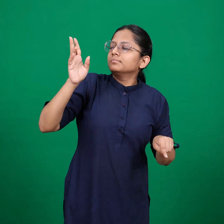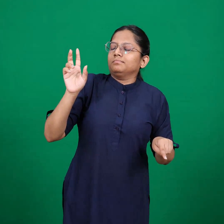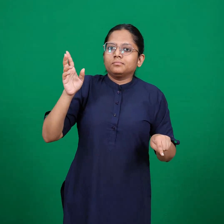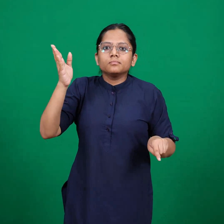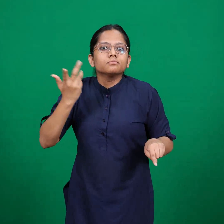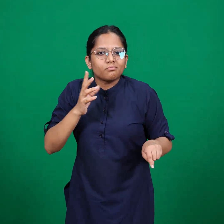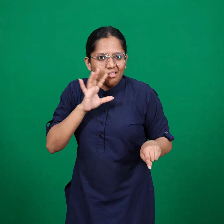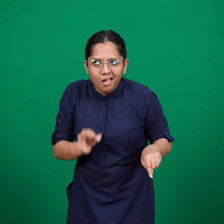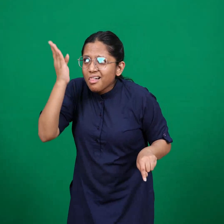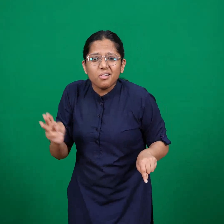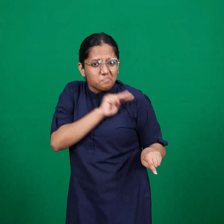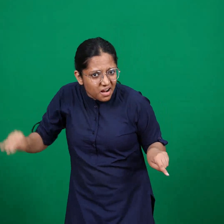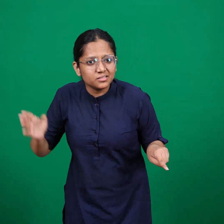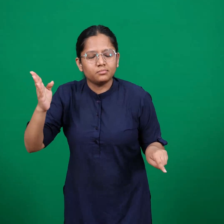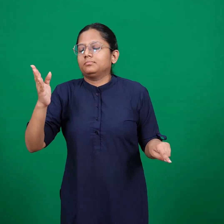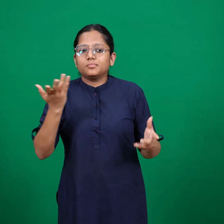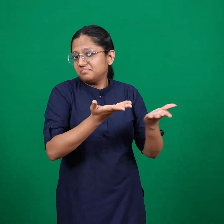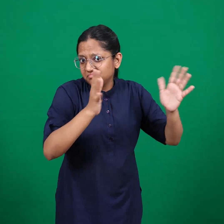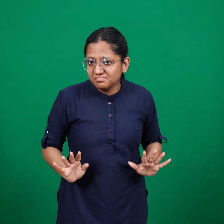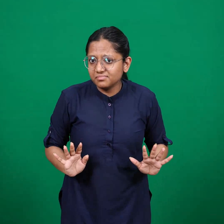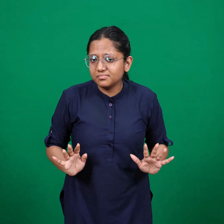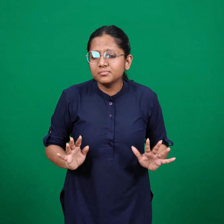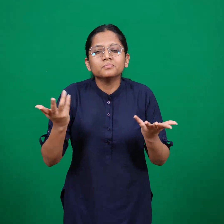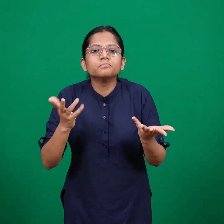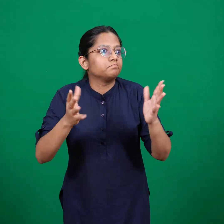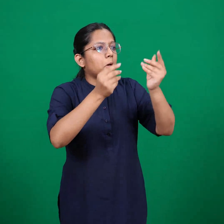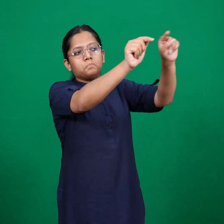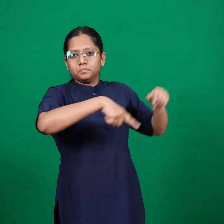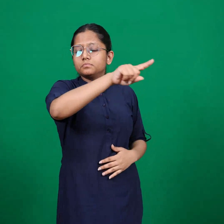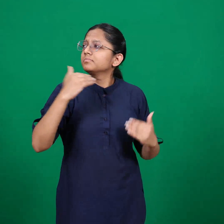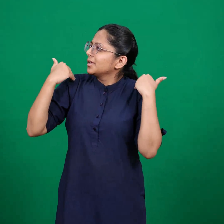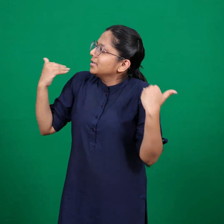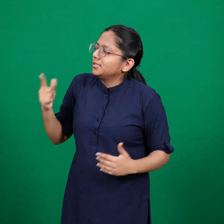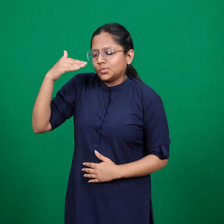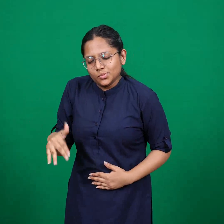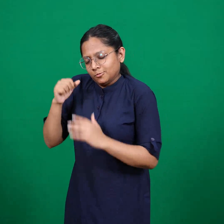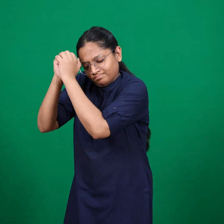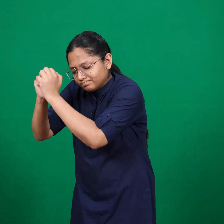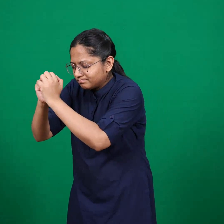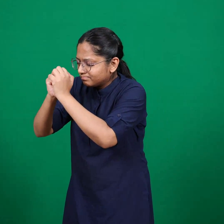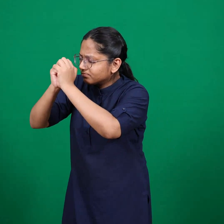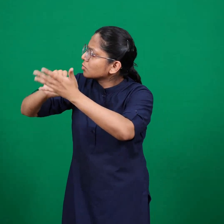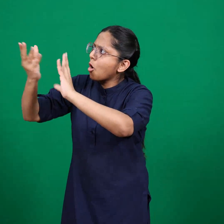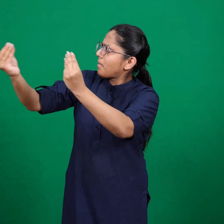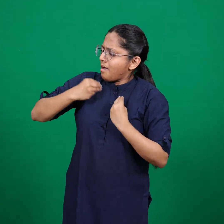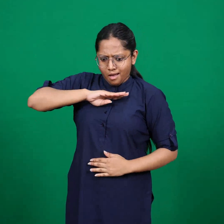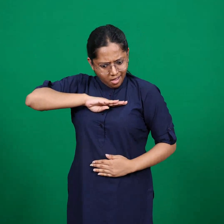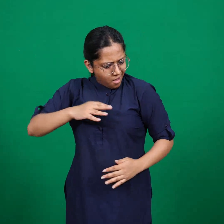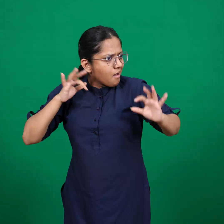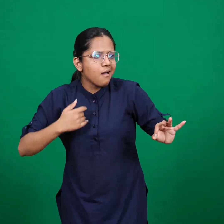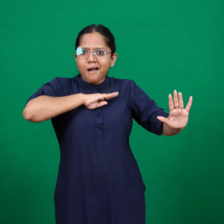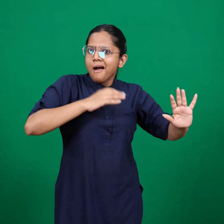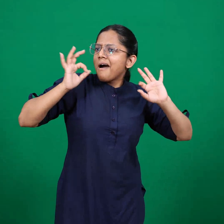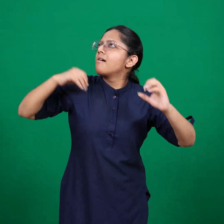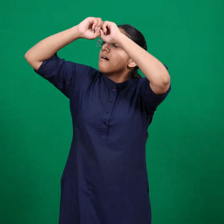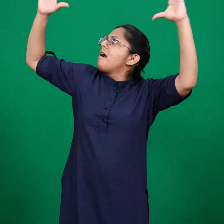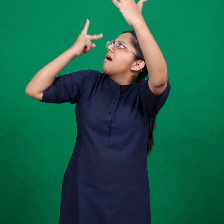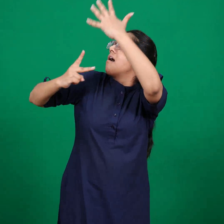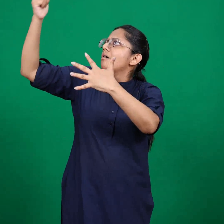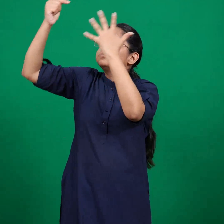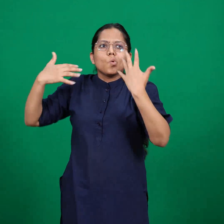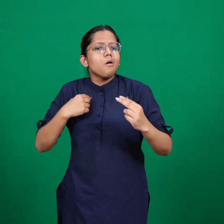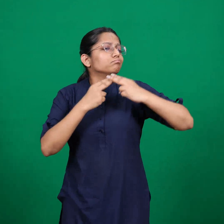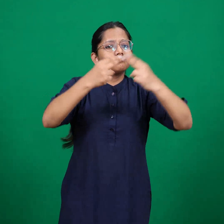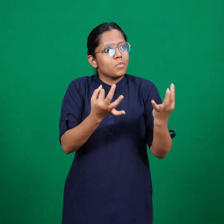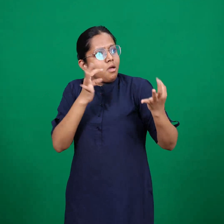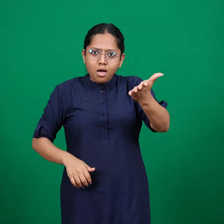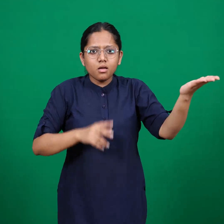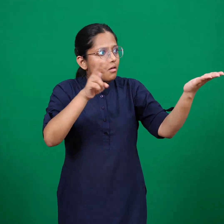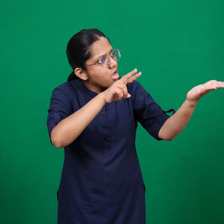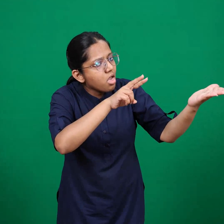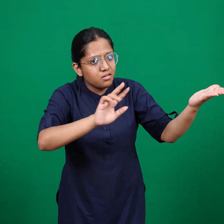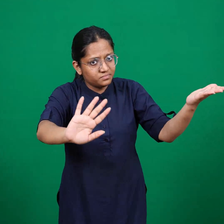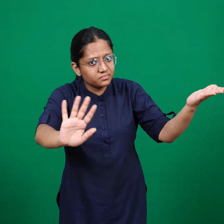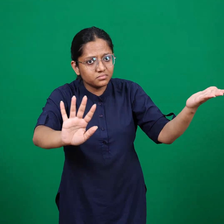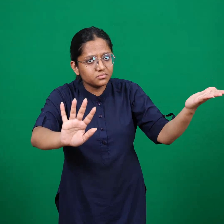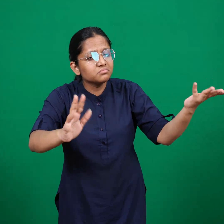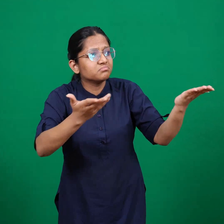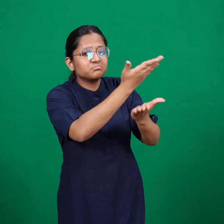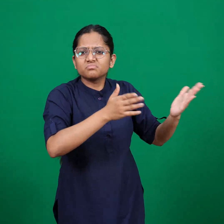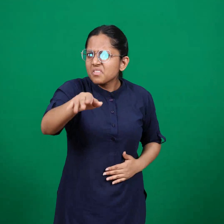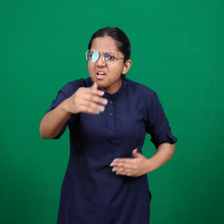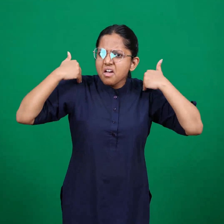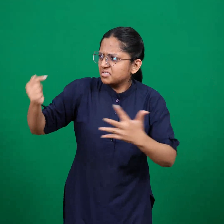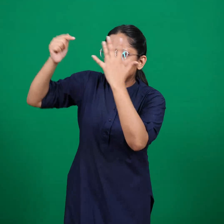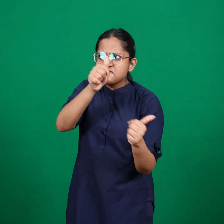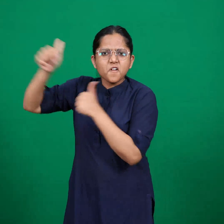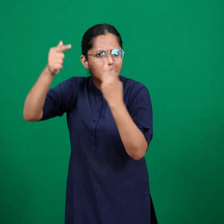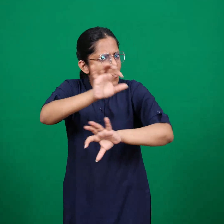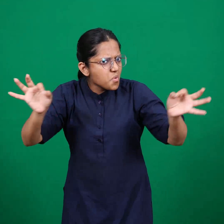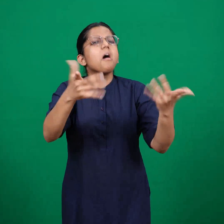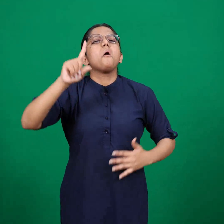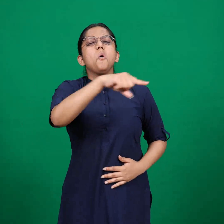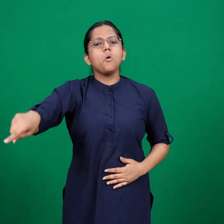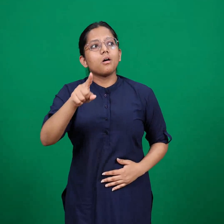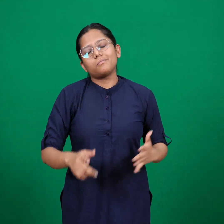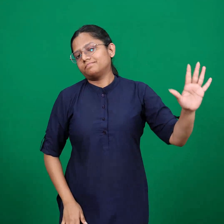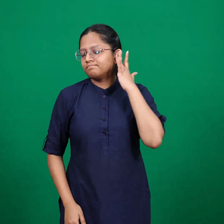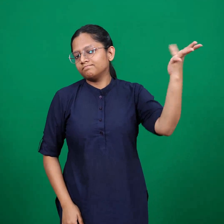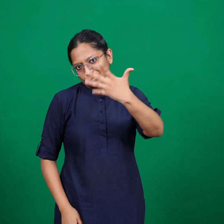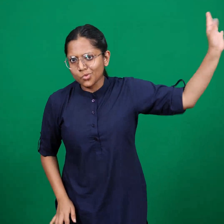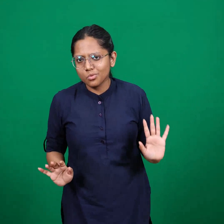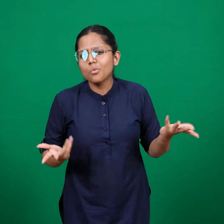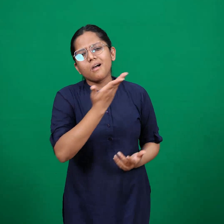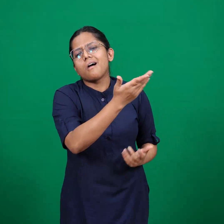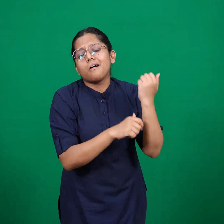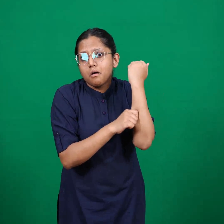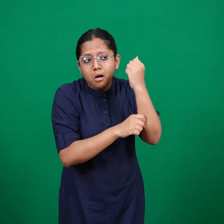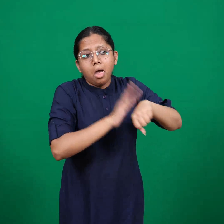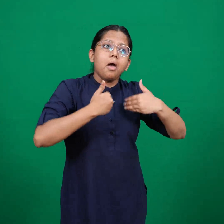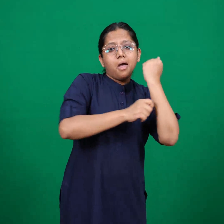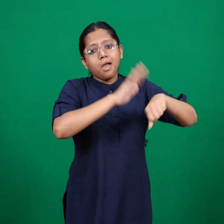Do not let anyone who delights in false humility and the worship of angels disqualify you with speculation about what he has seen.